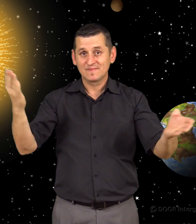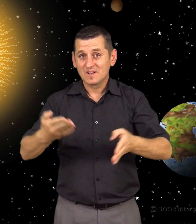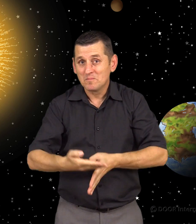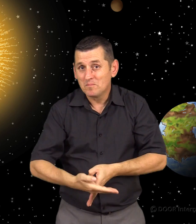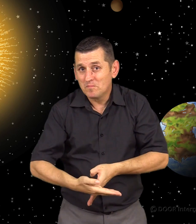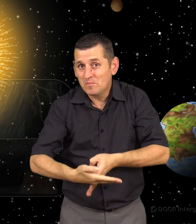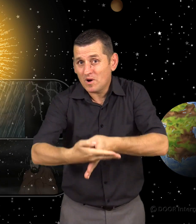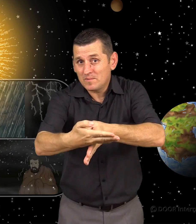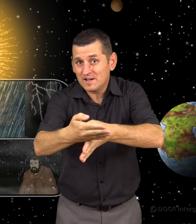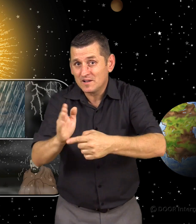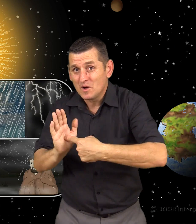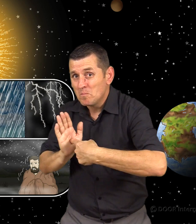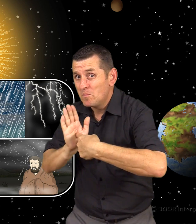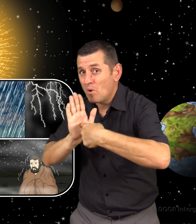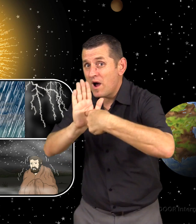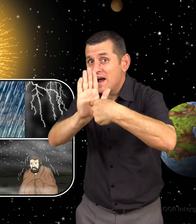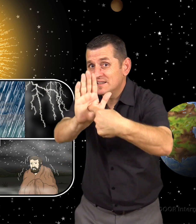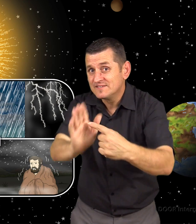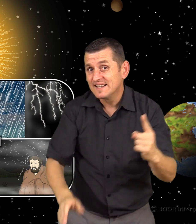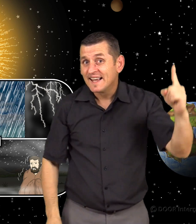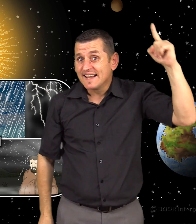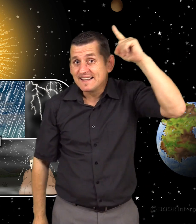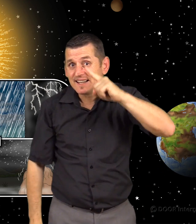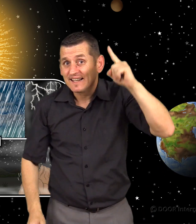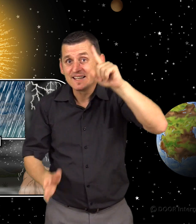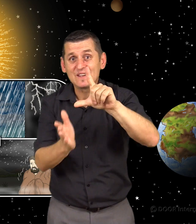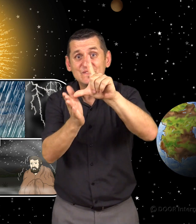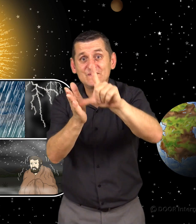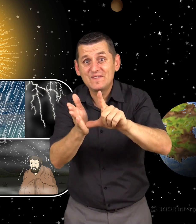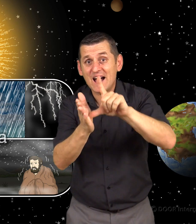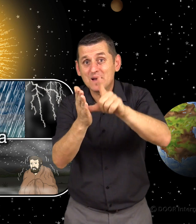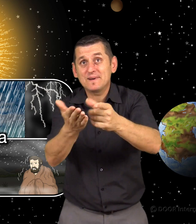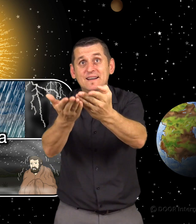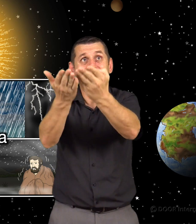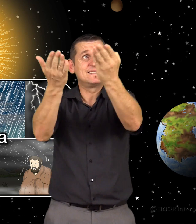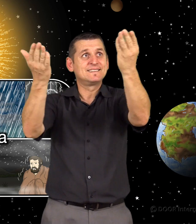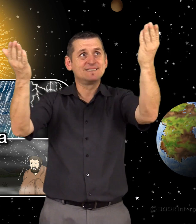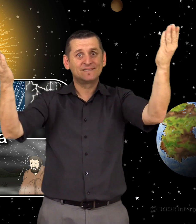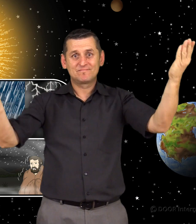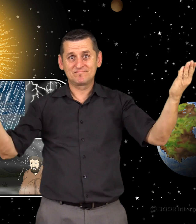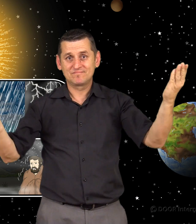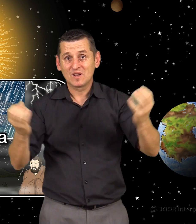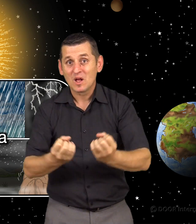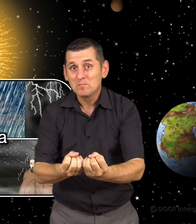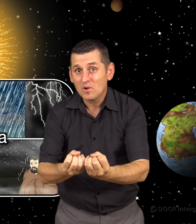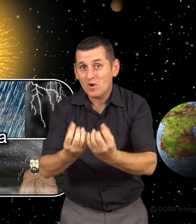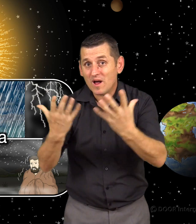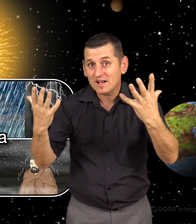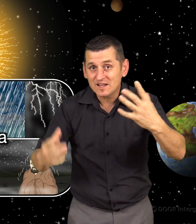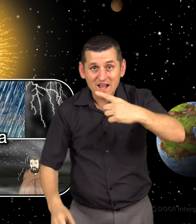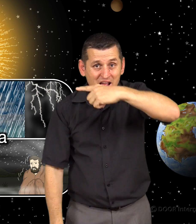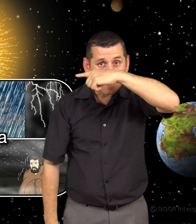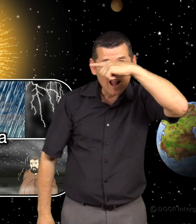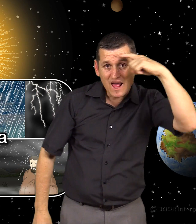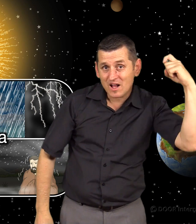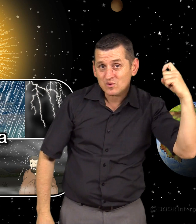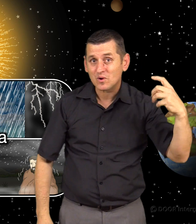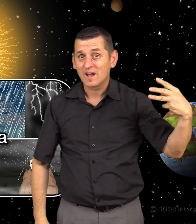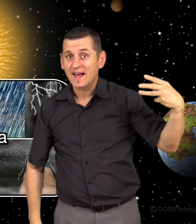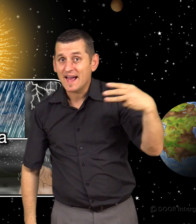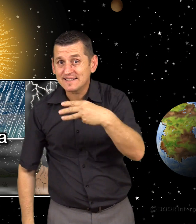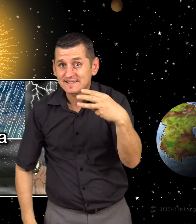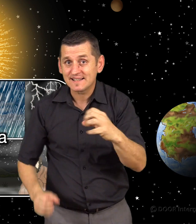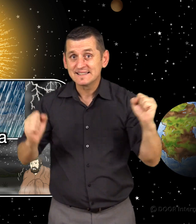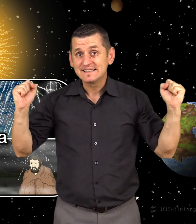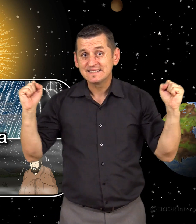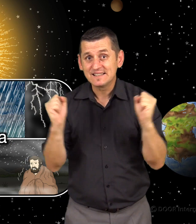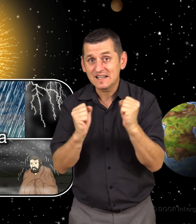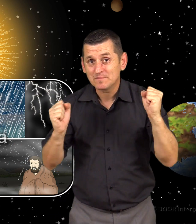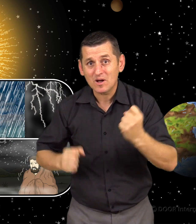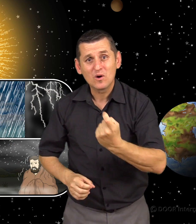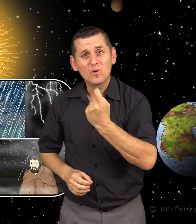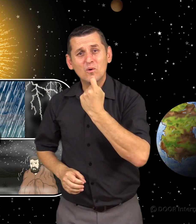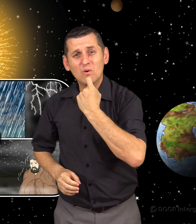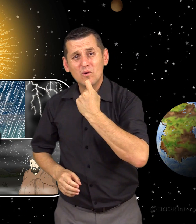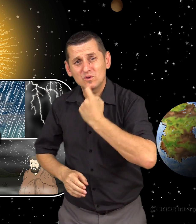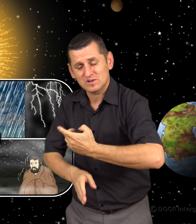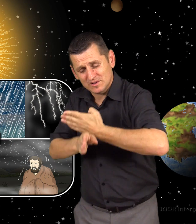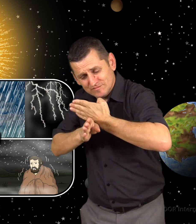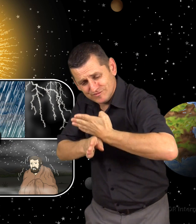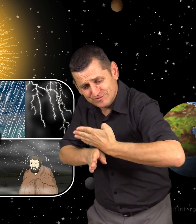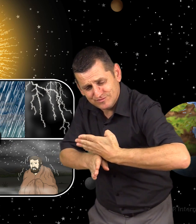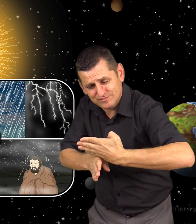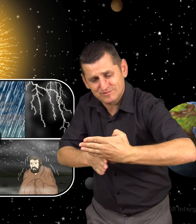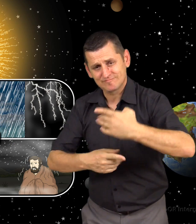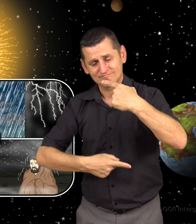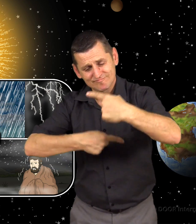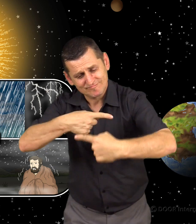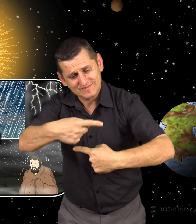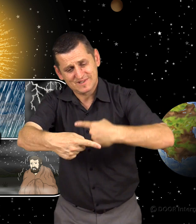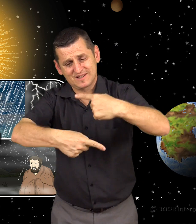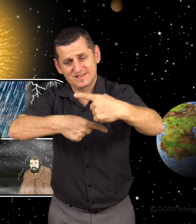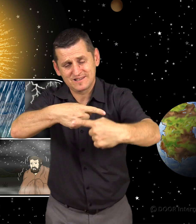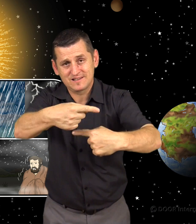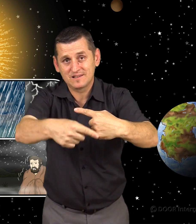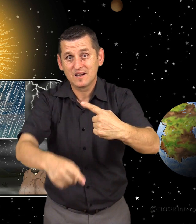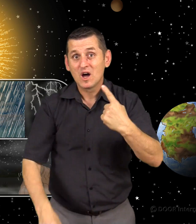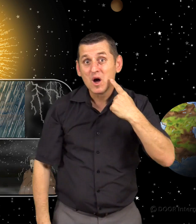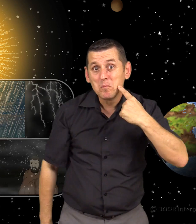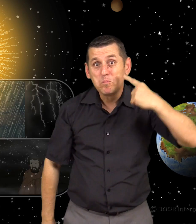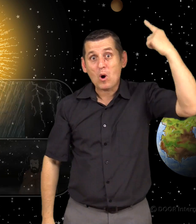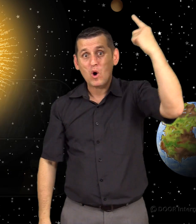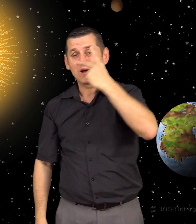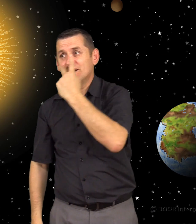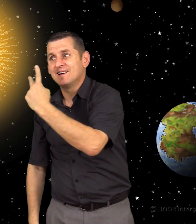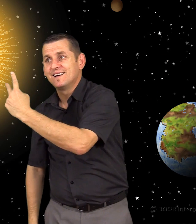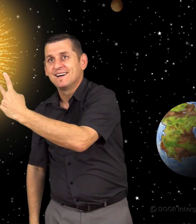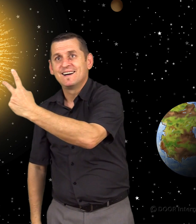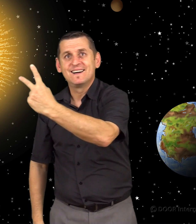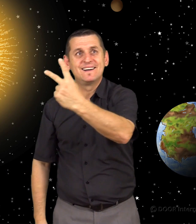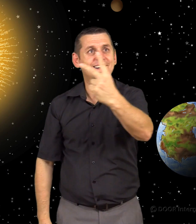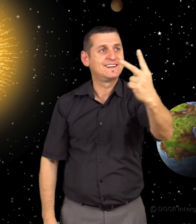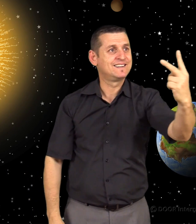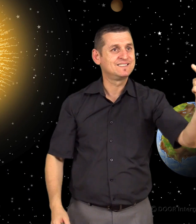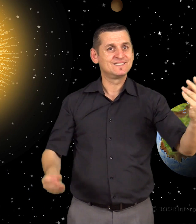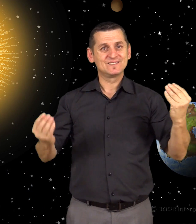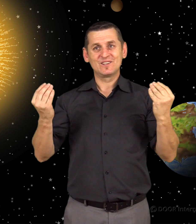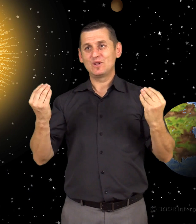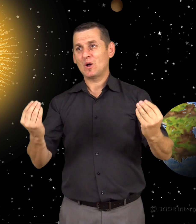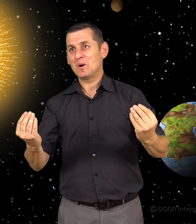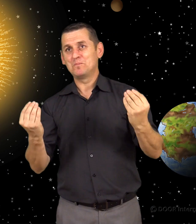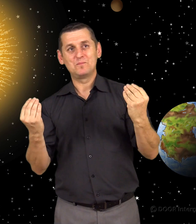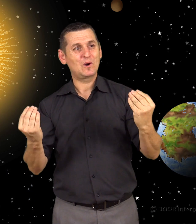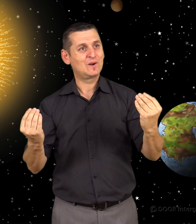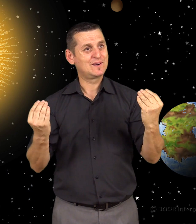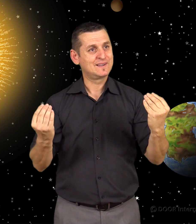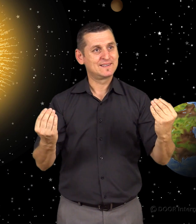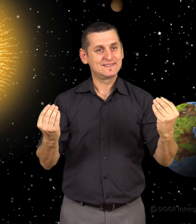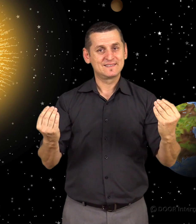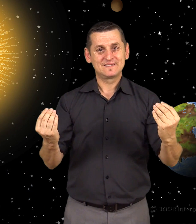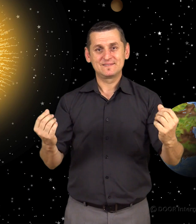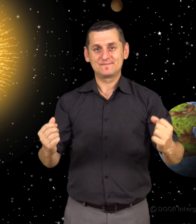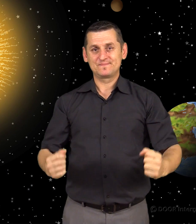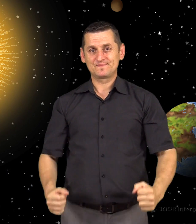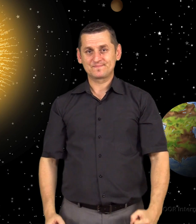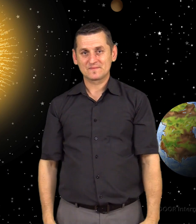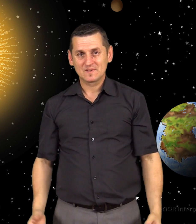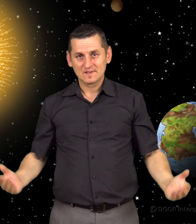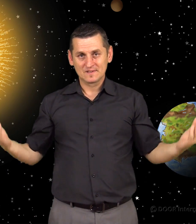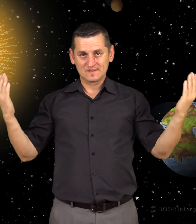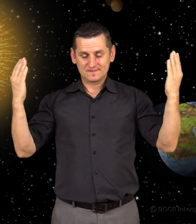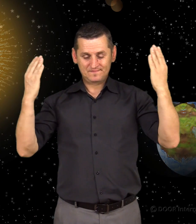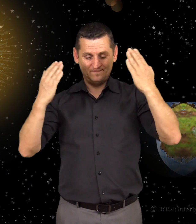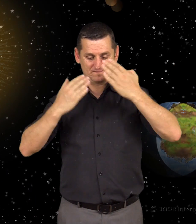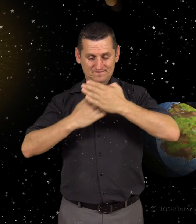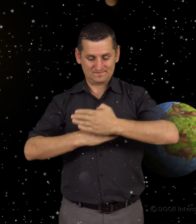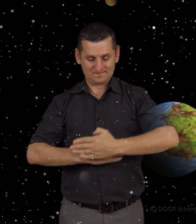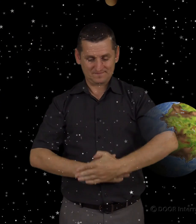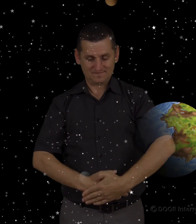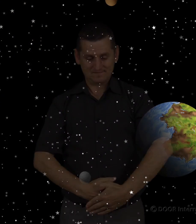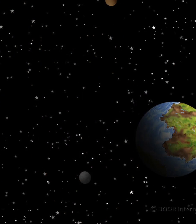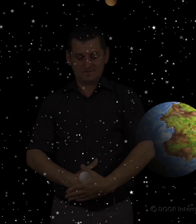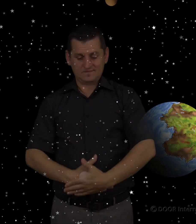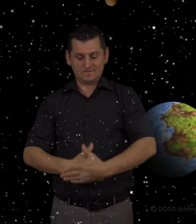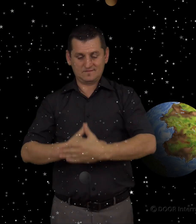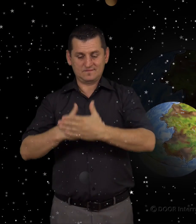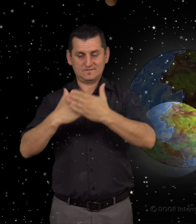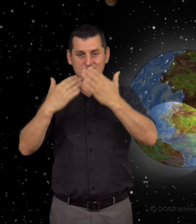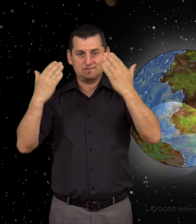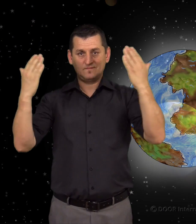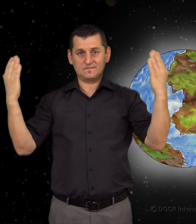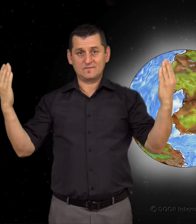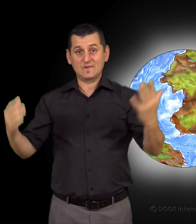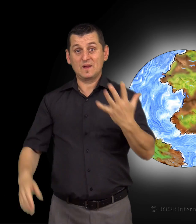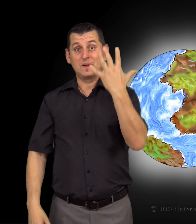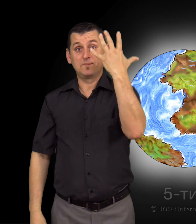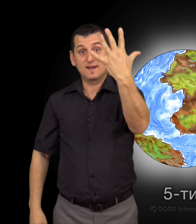God set these lights in the expanse of the sky to shine upon the earth, to preside over the day and the night, and to separate the light from the darkness. And God saw that it was good.